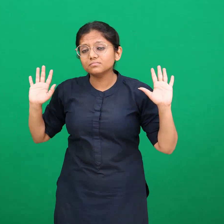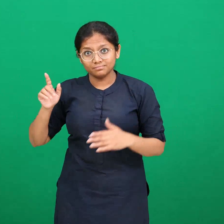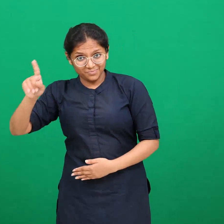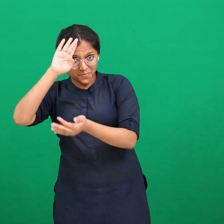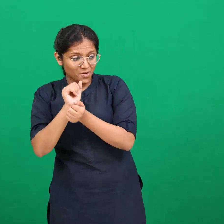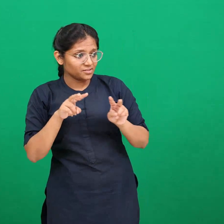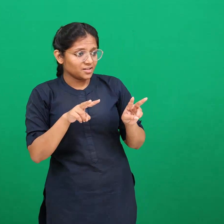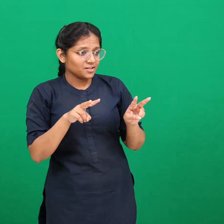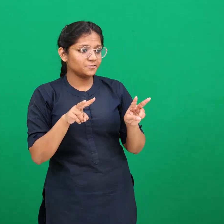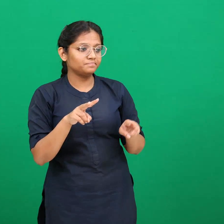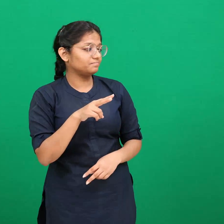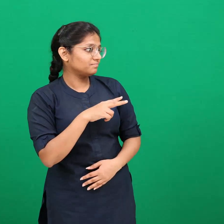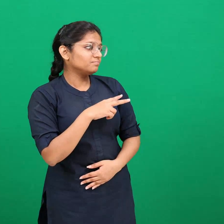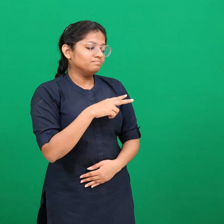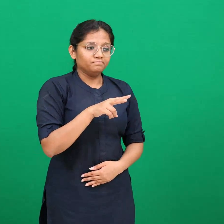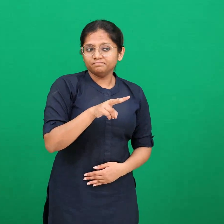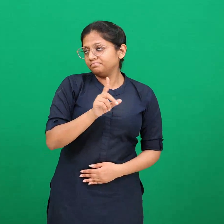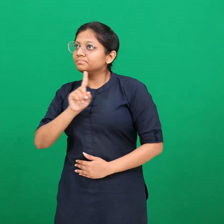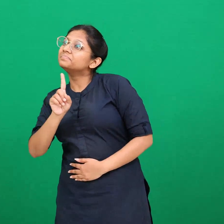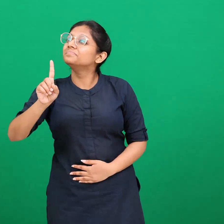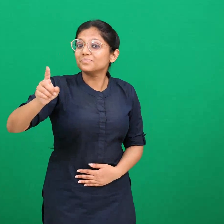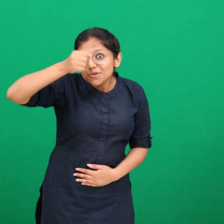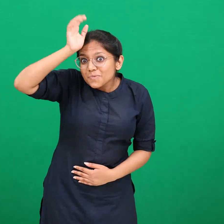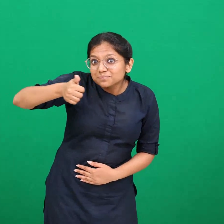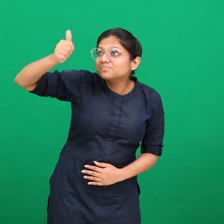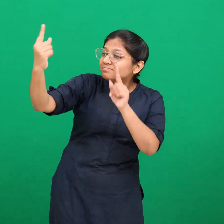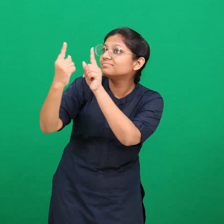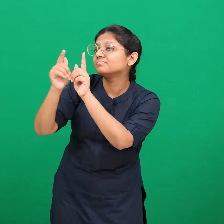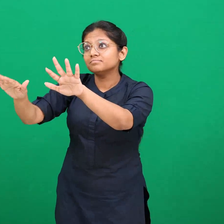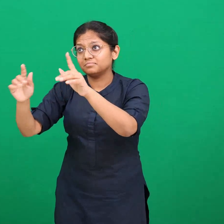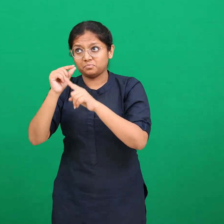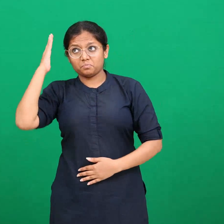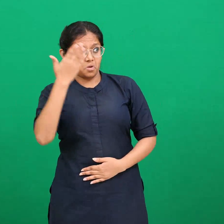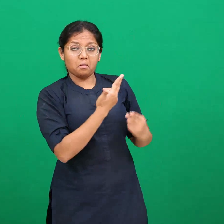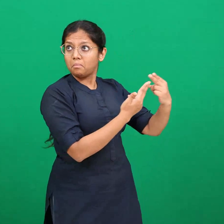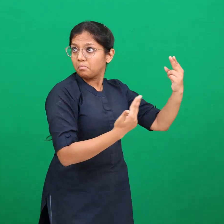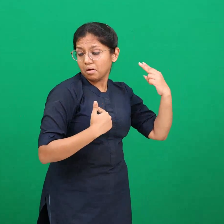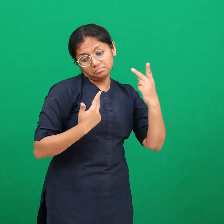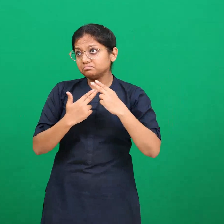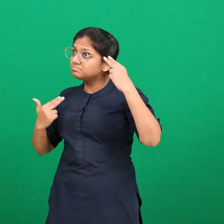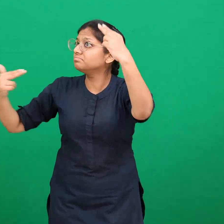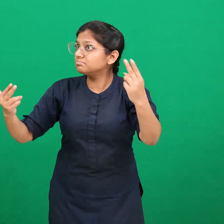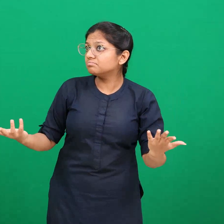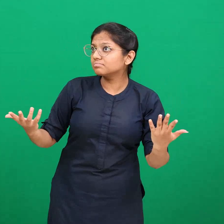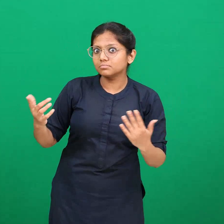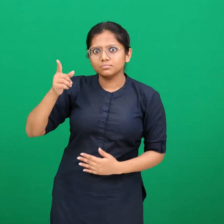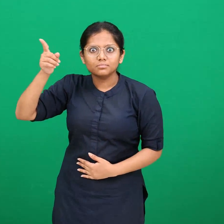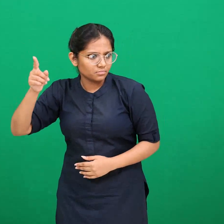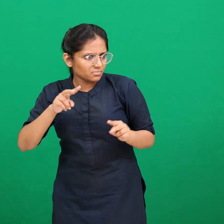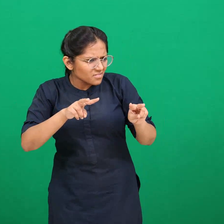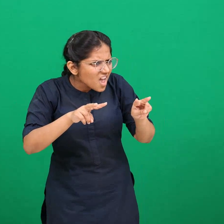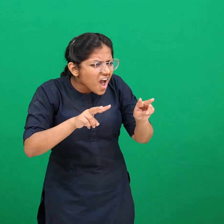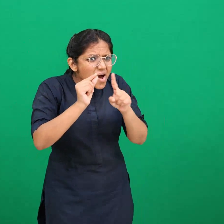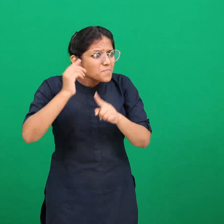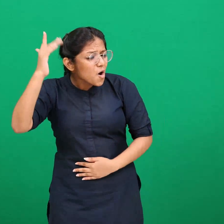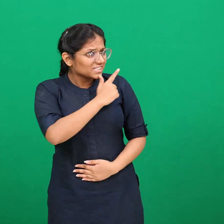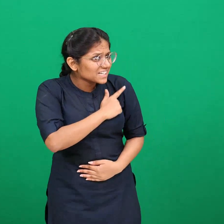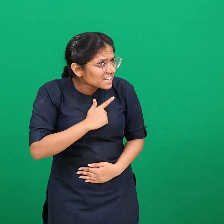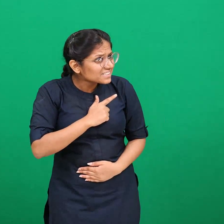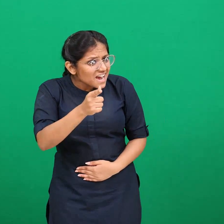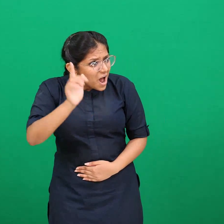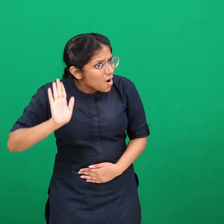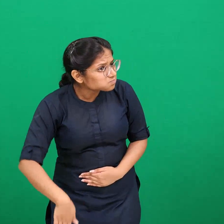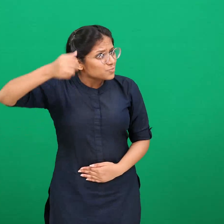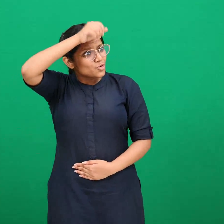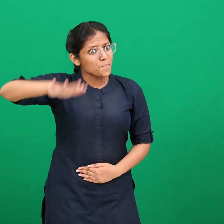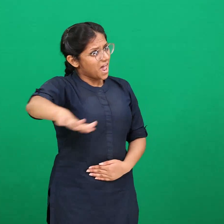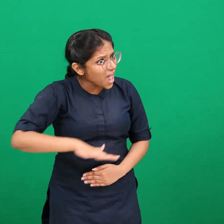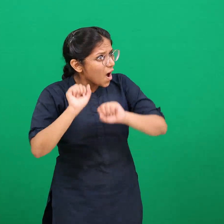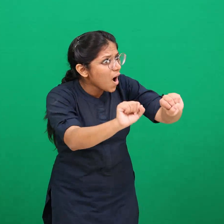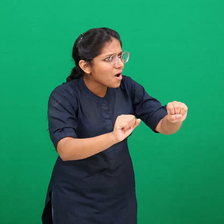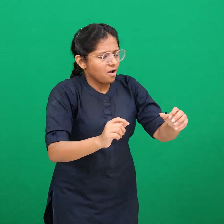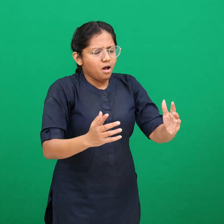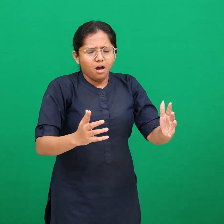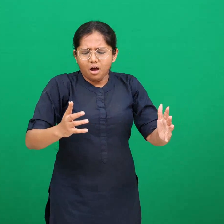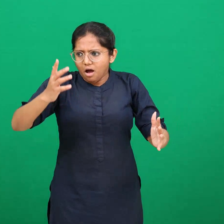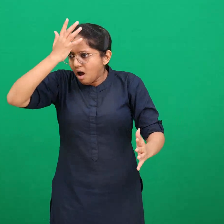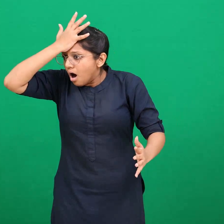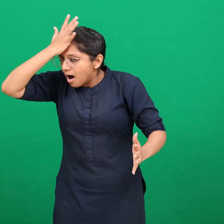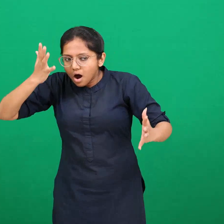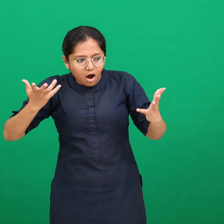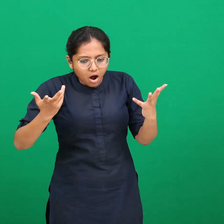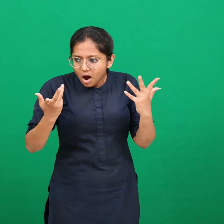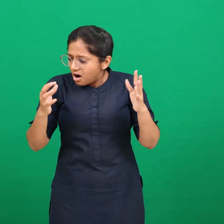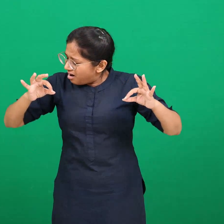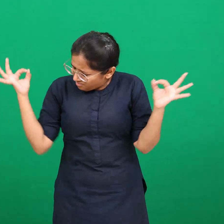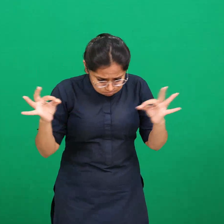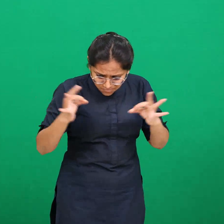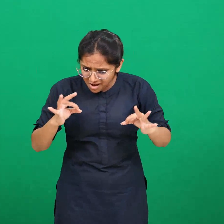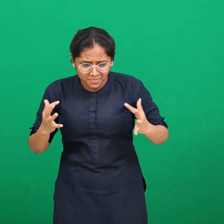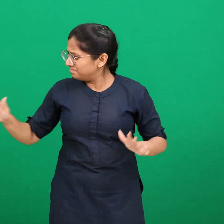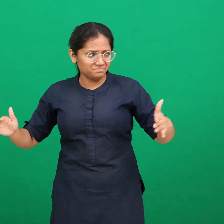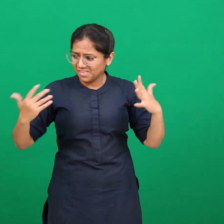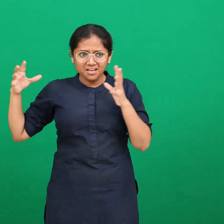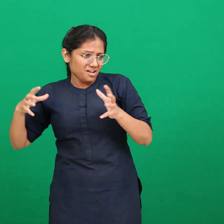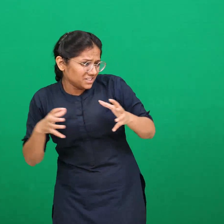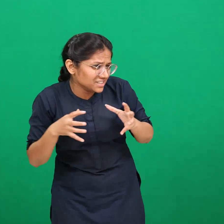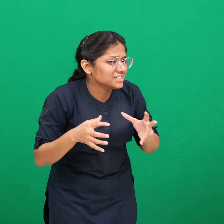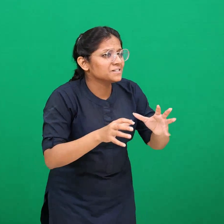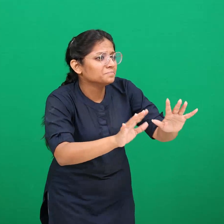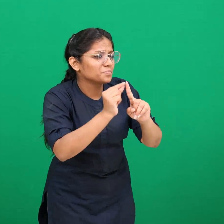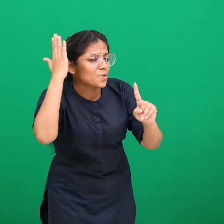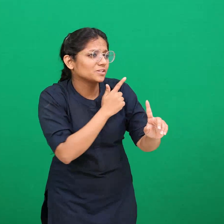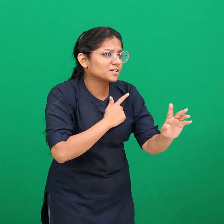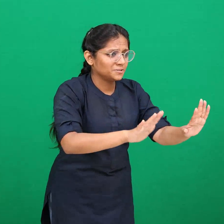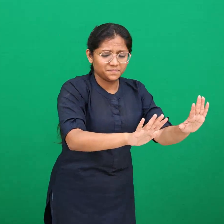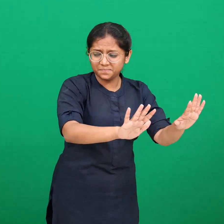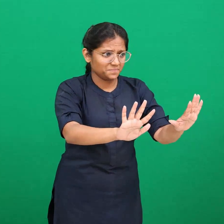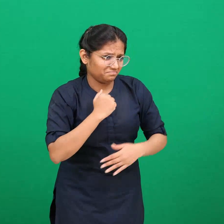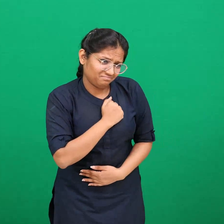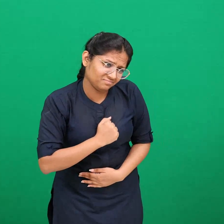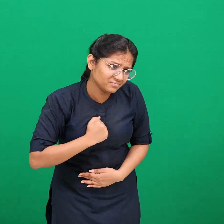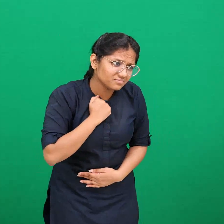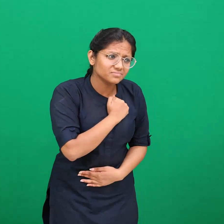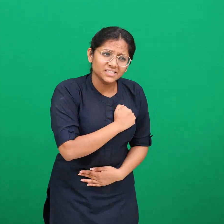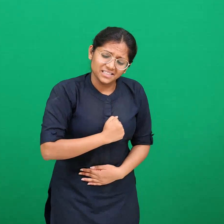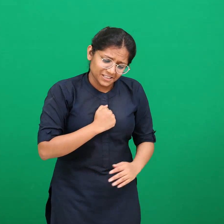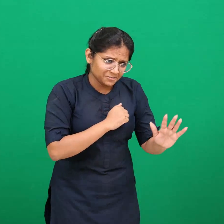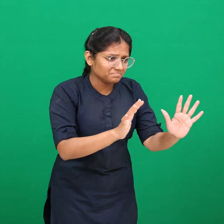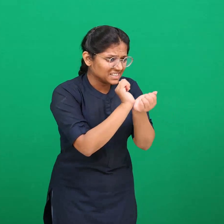So the officers relayed this message to the magistrates, who were alarmed to hear that Paul and Silas were Roman citizens.